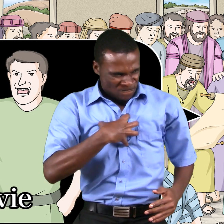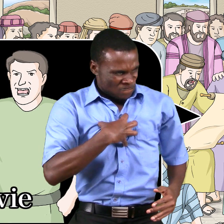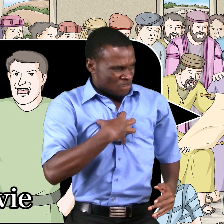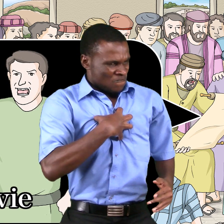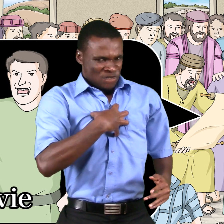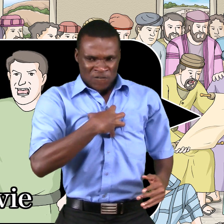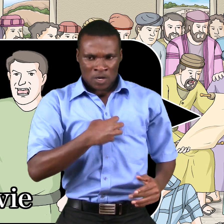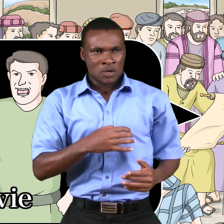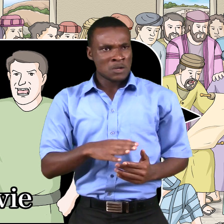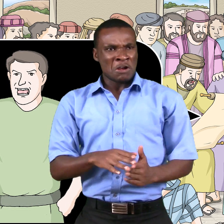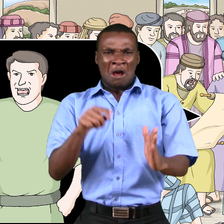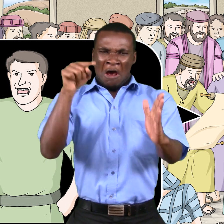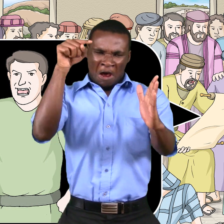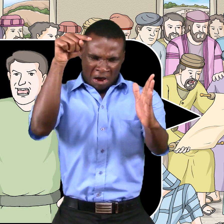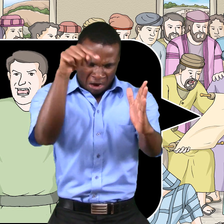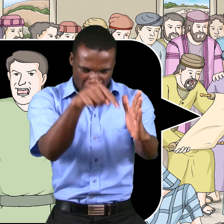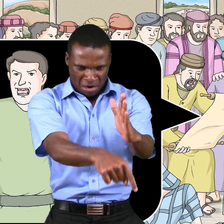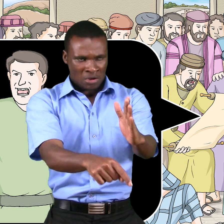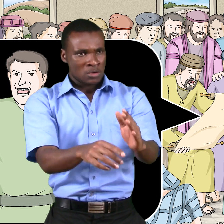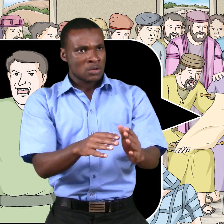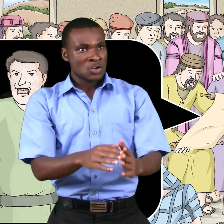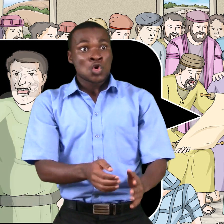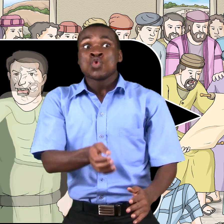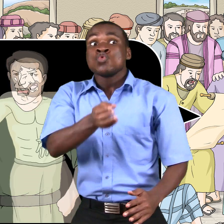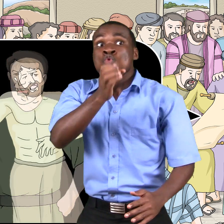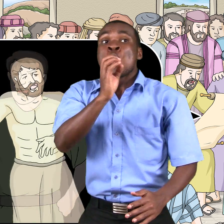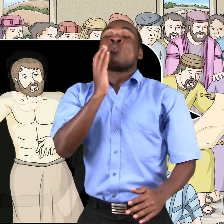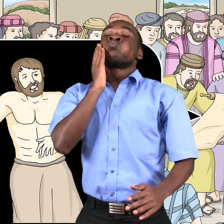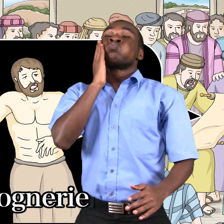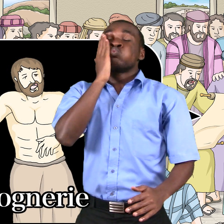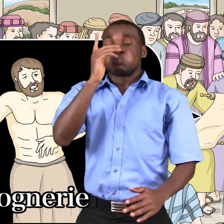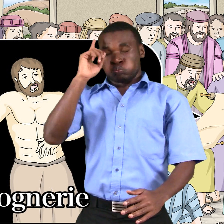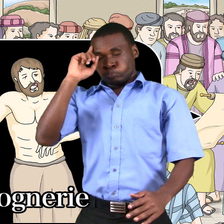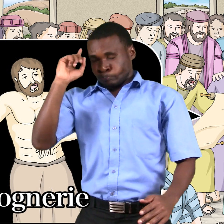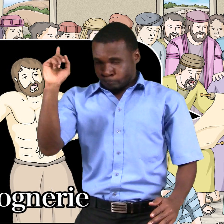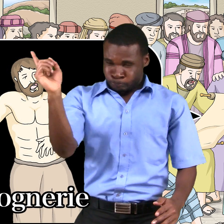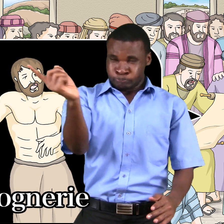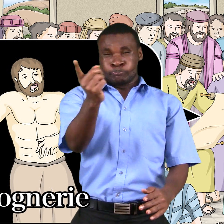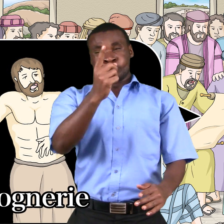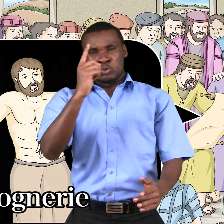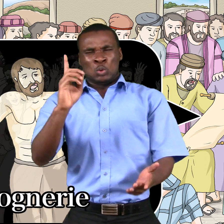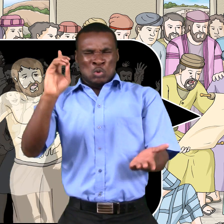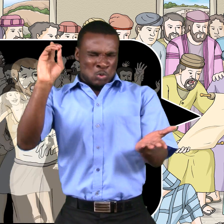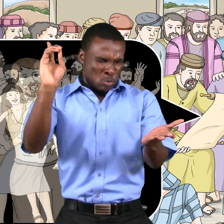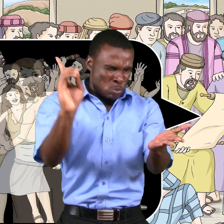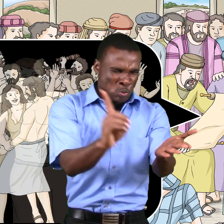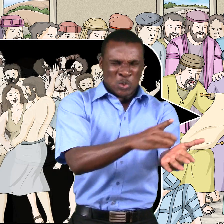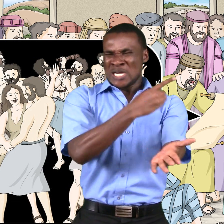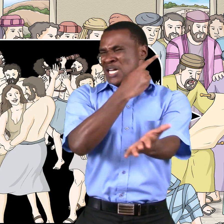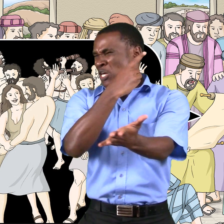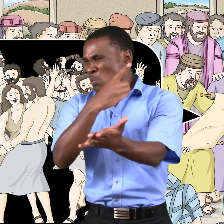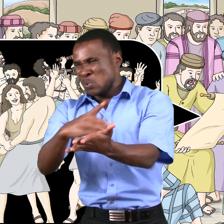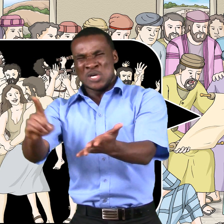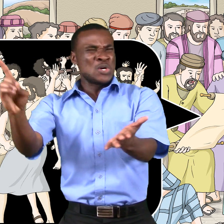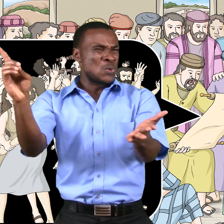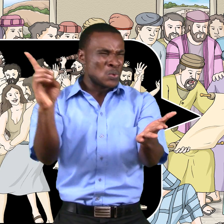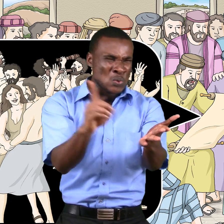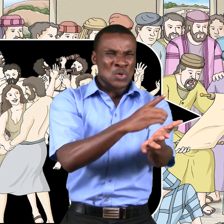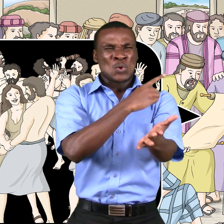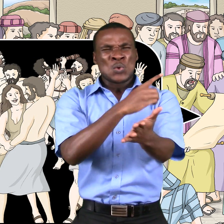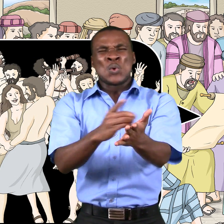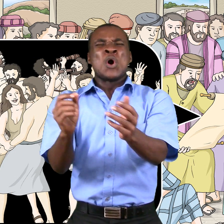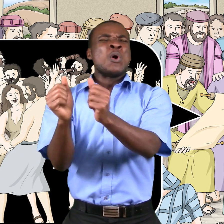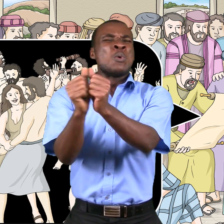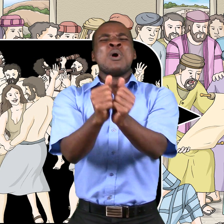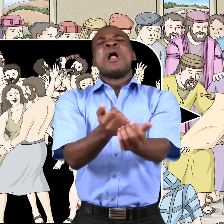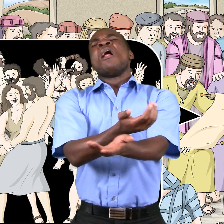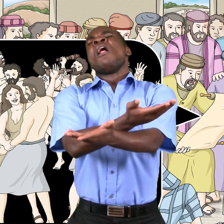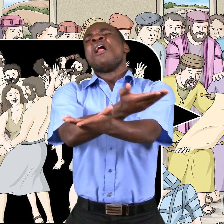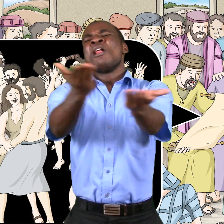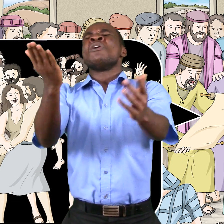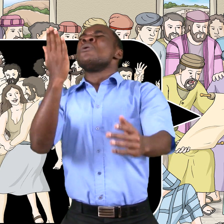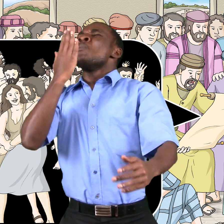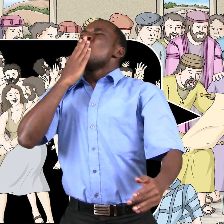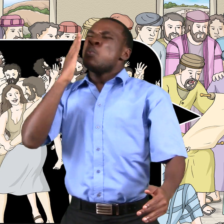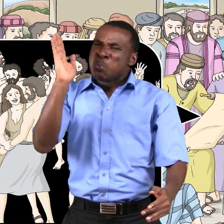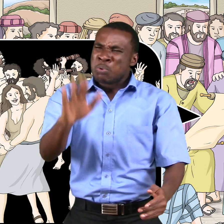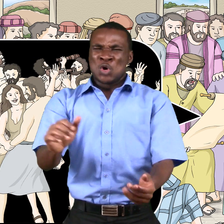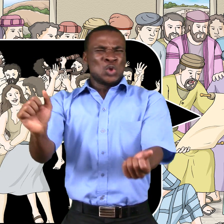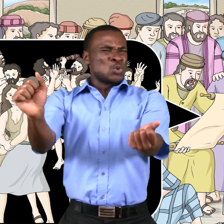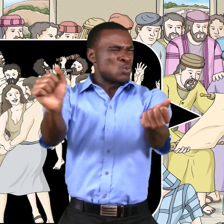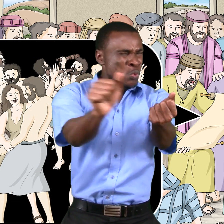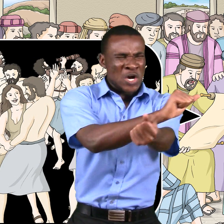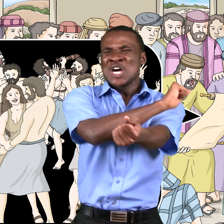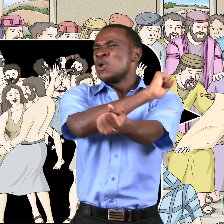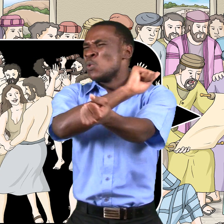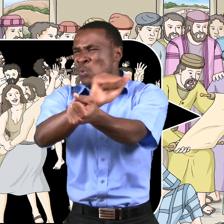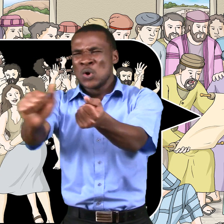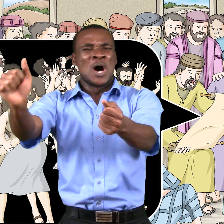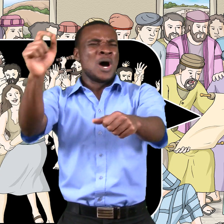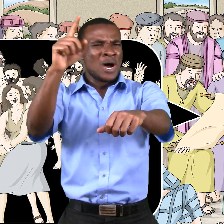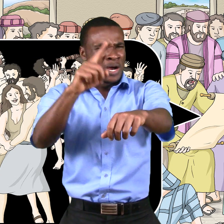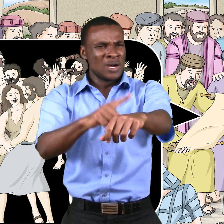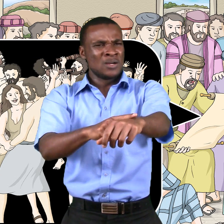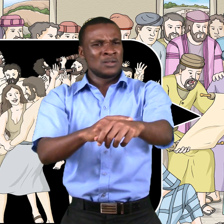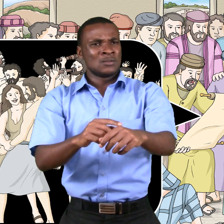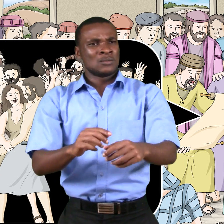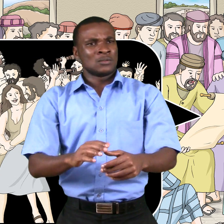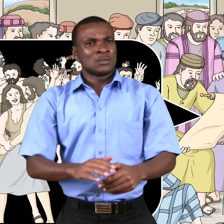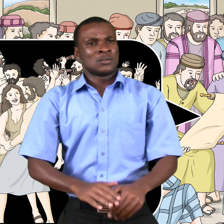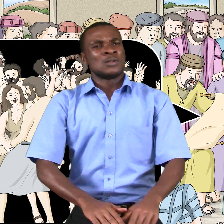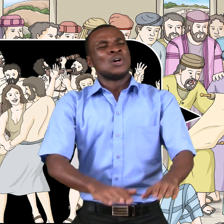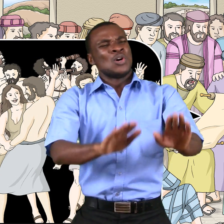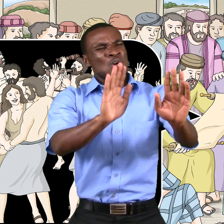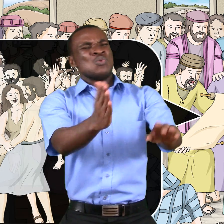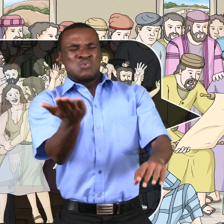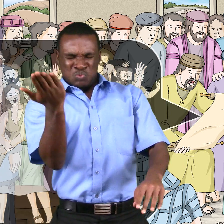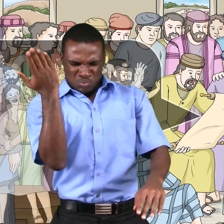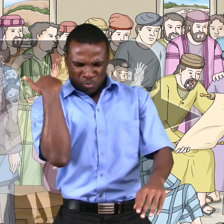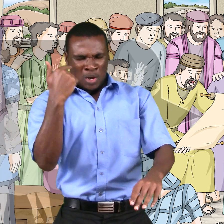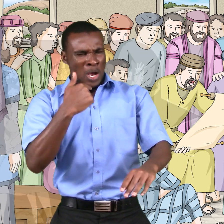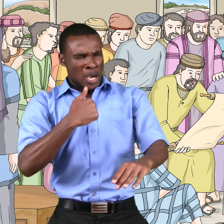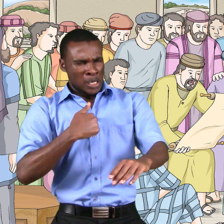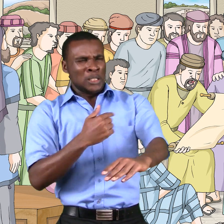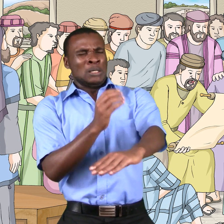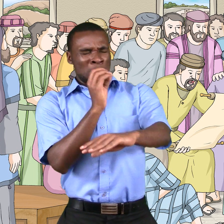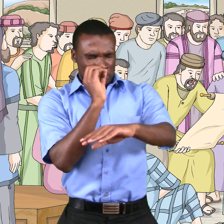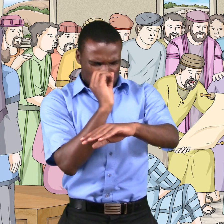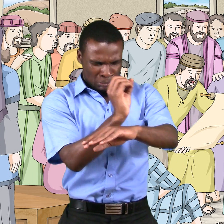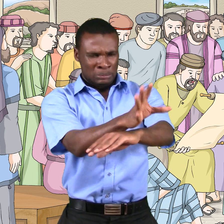drunkenness, orgies, and the like.